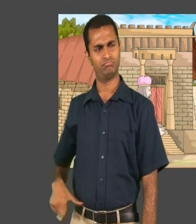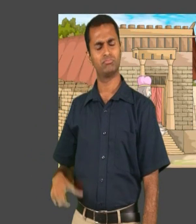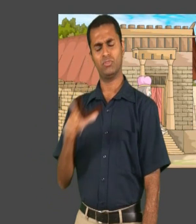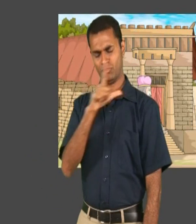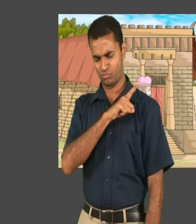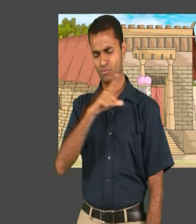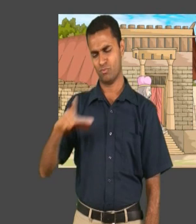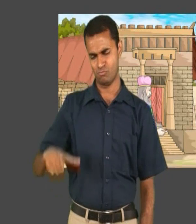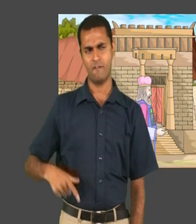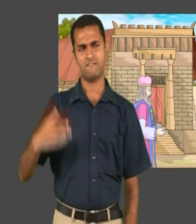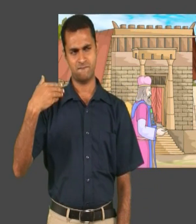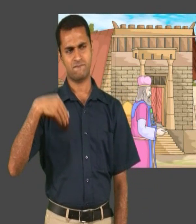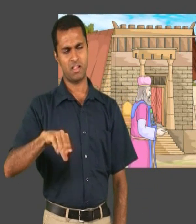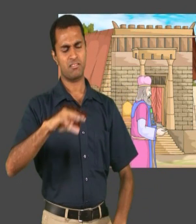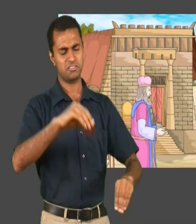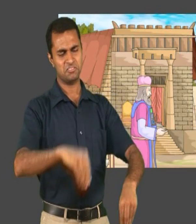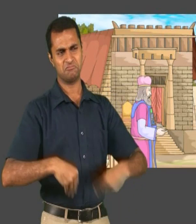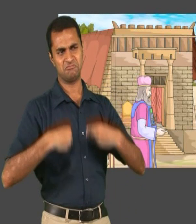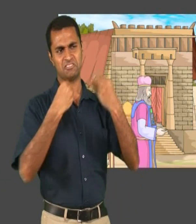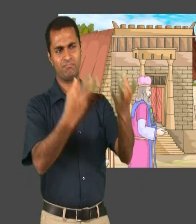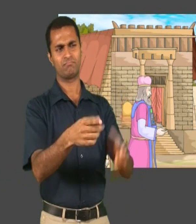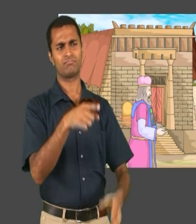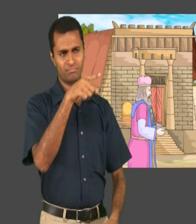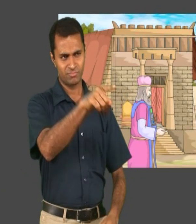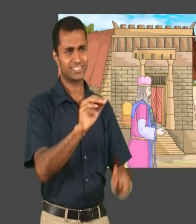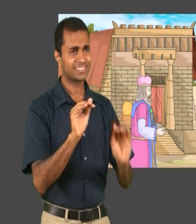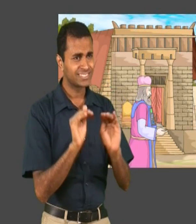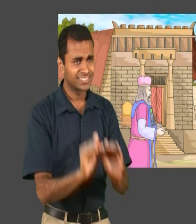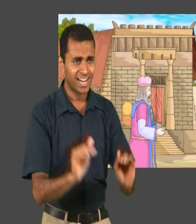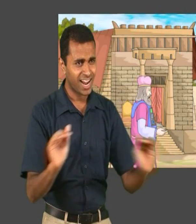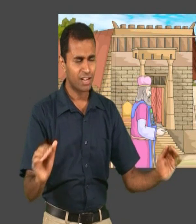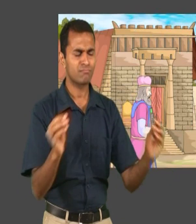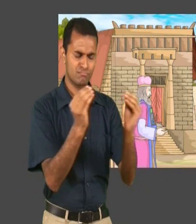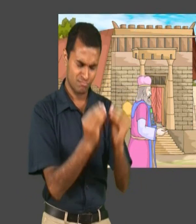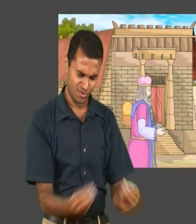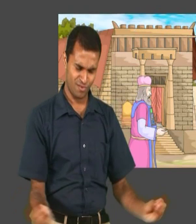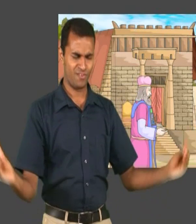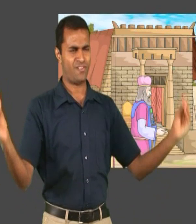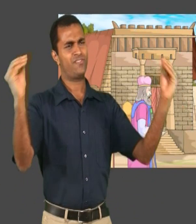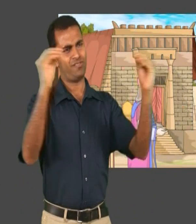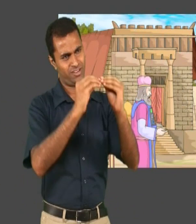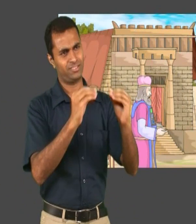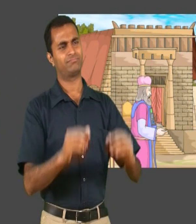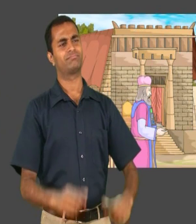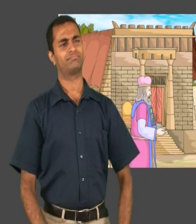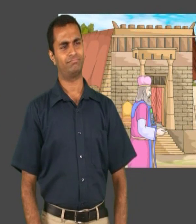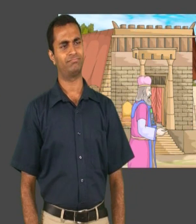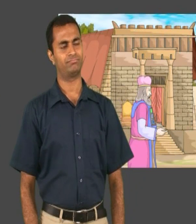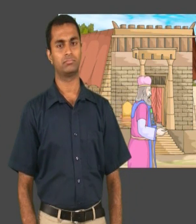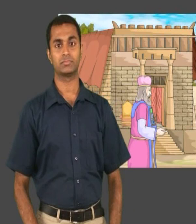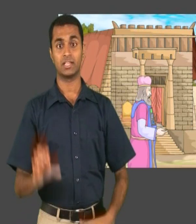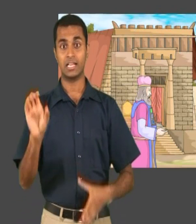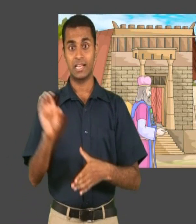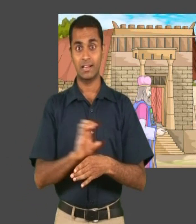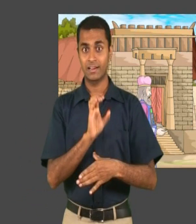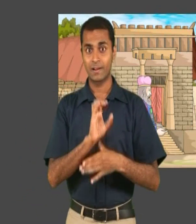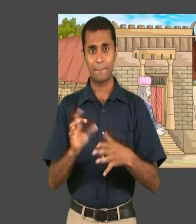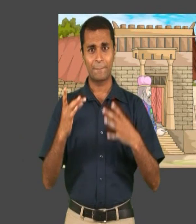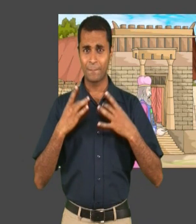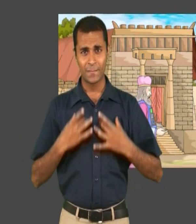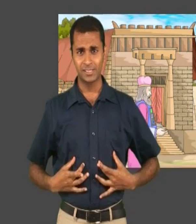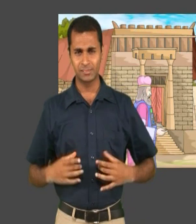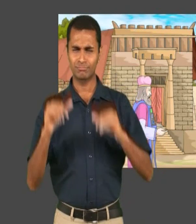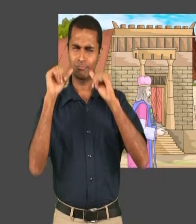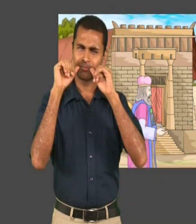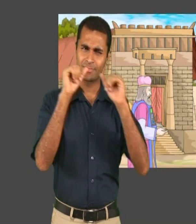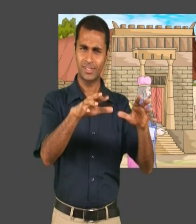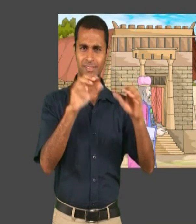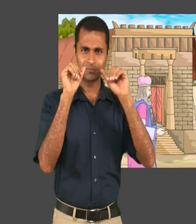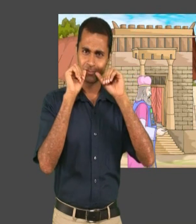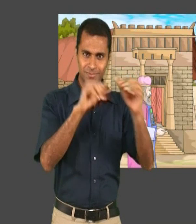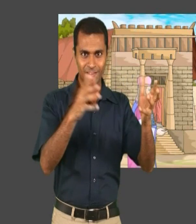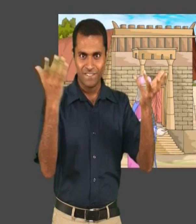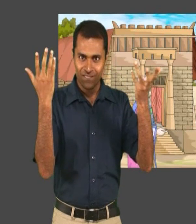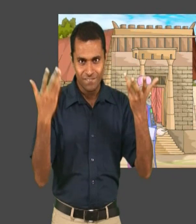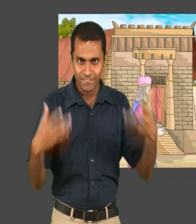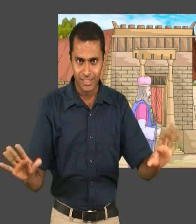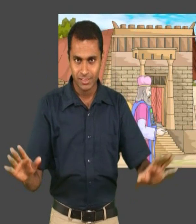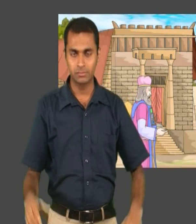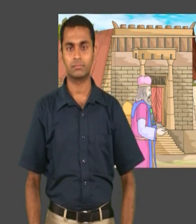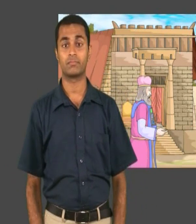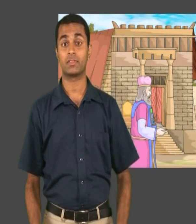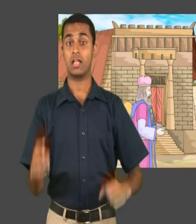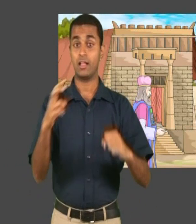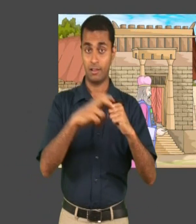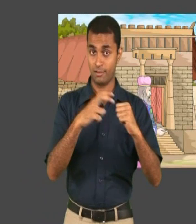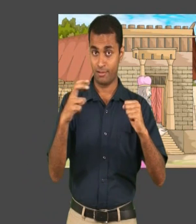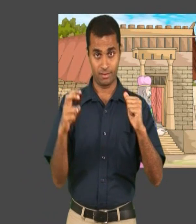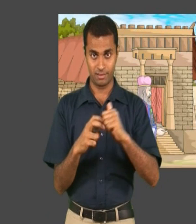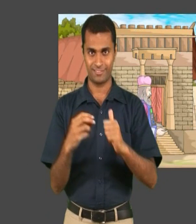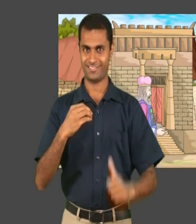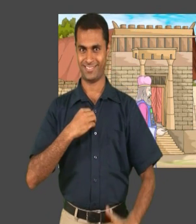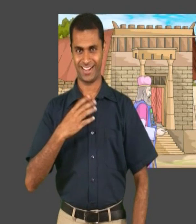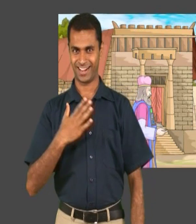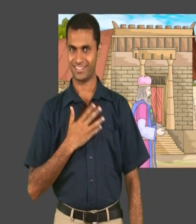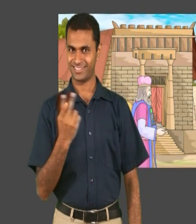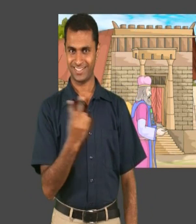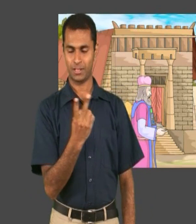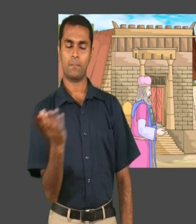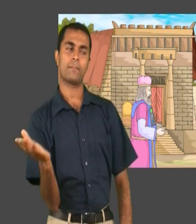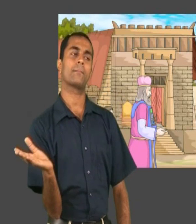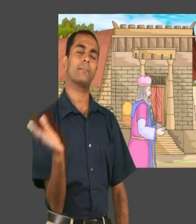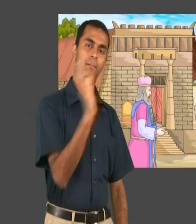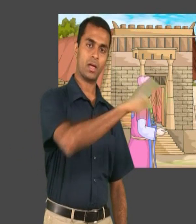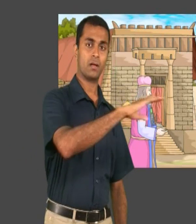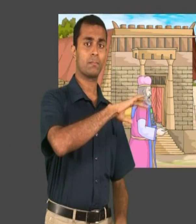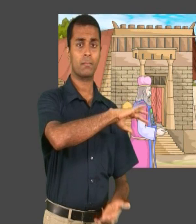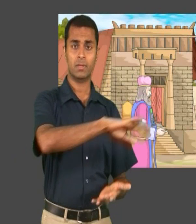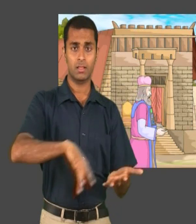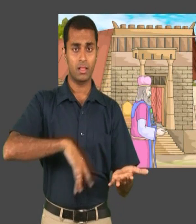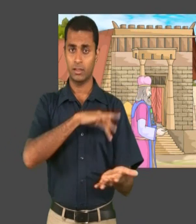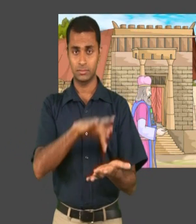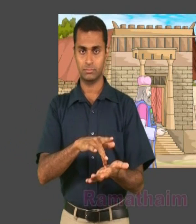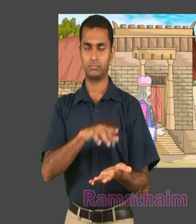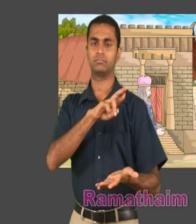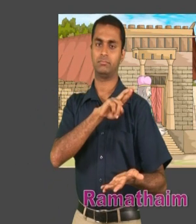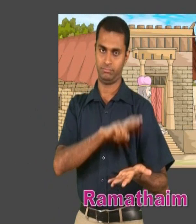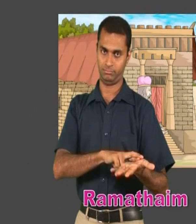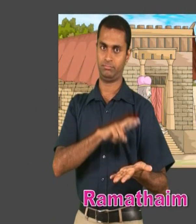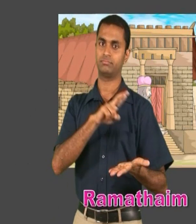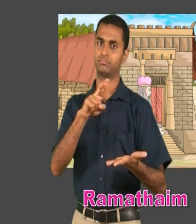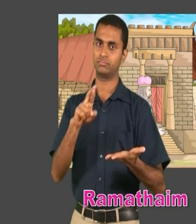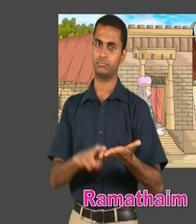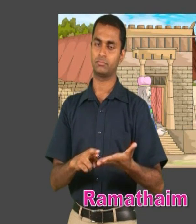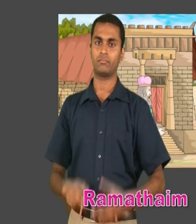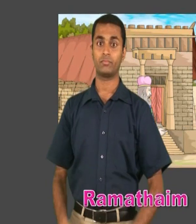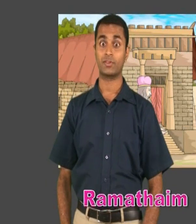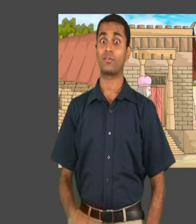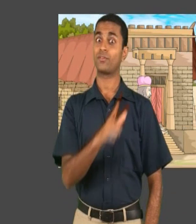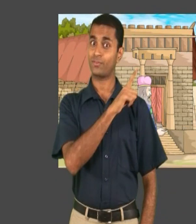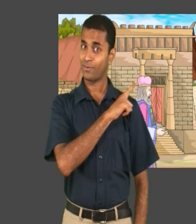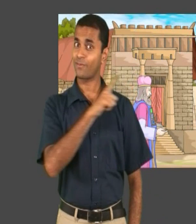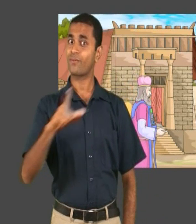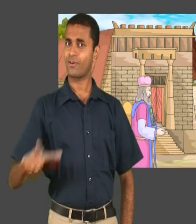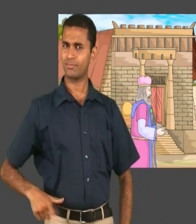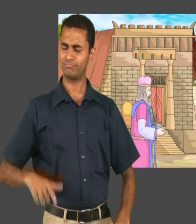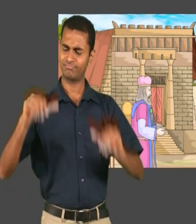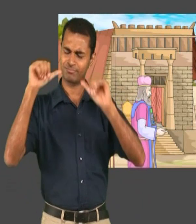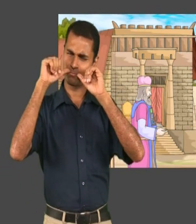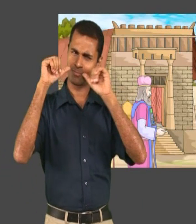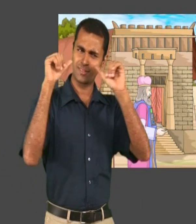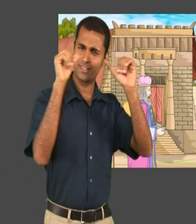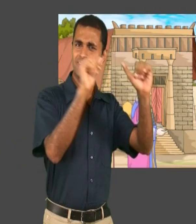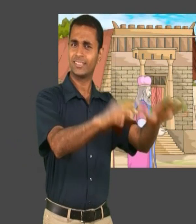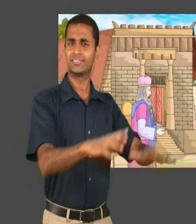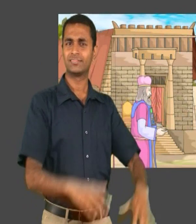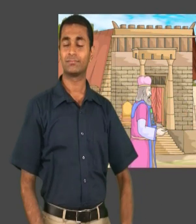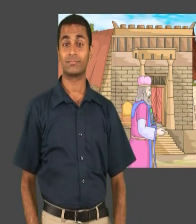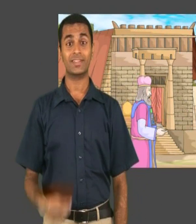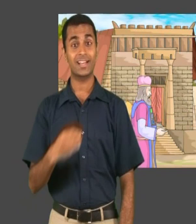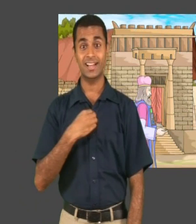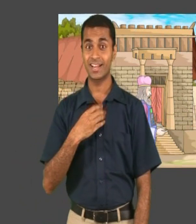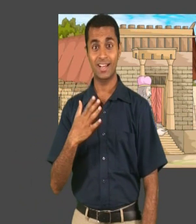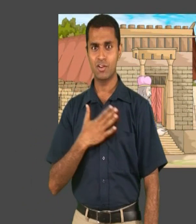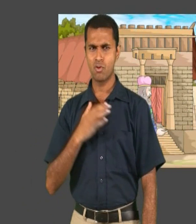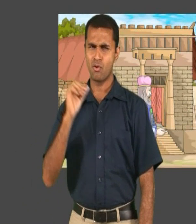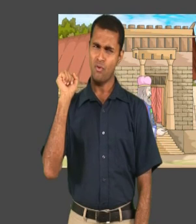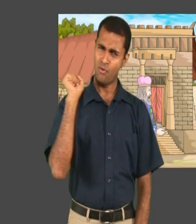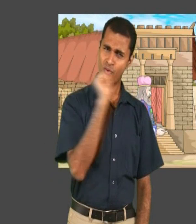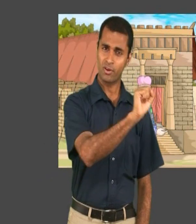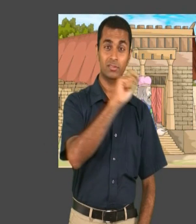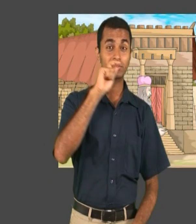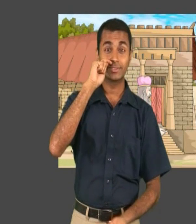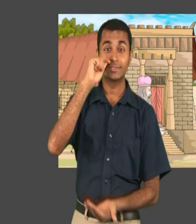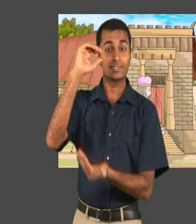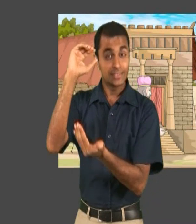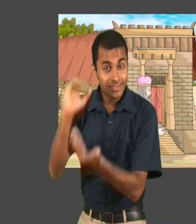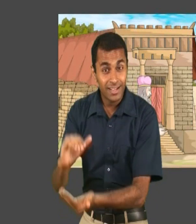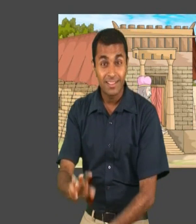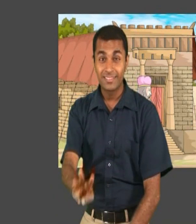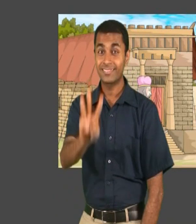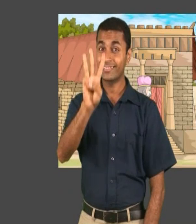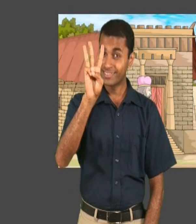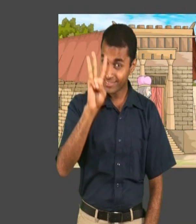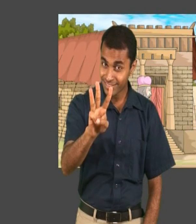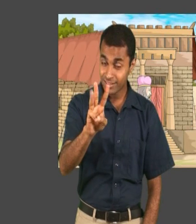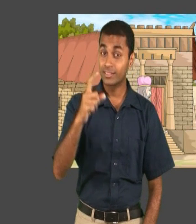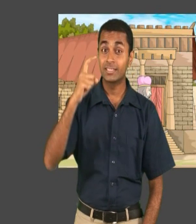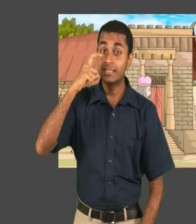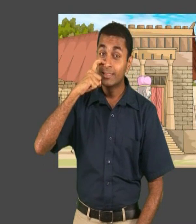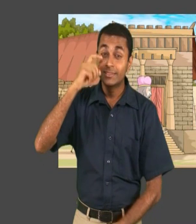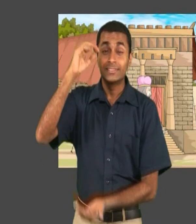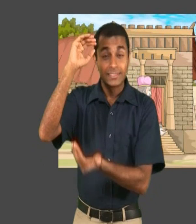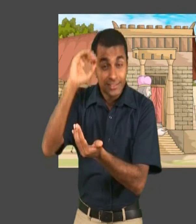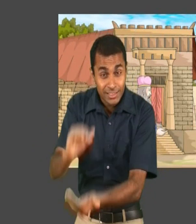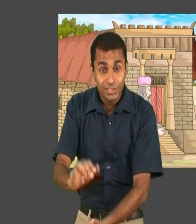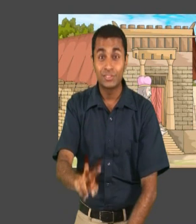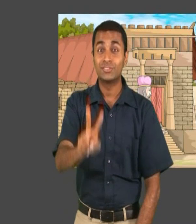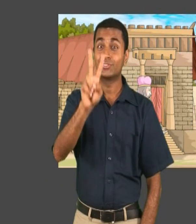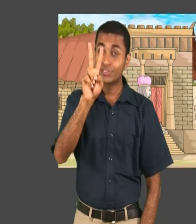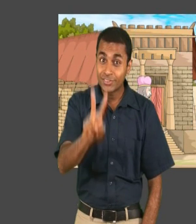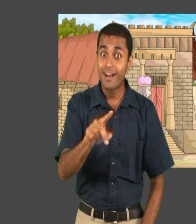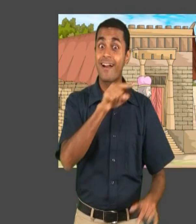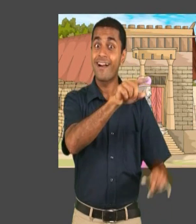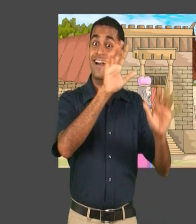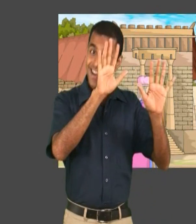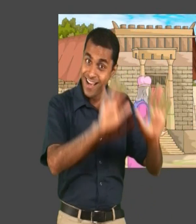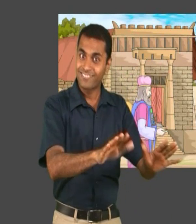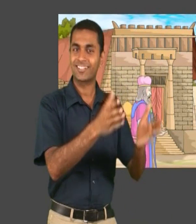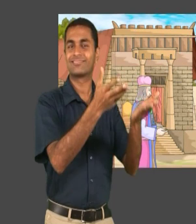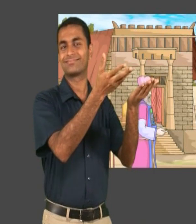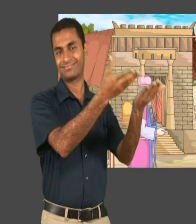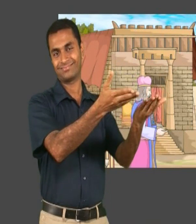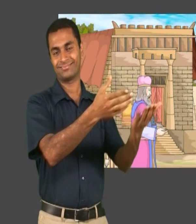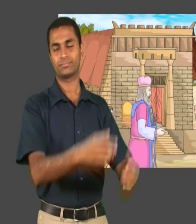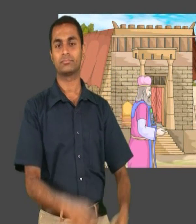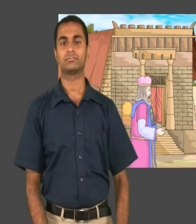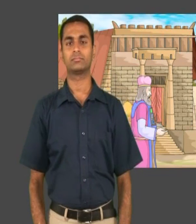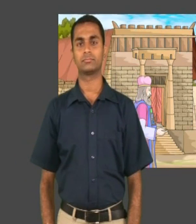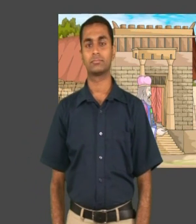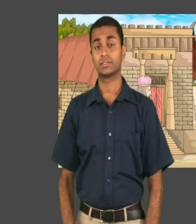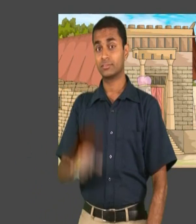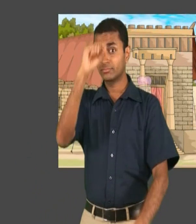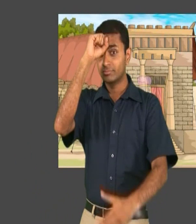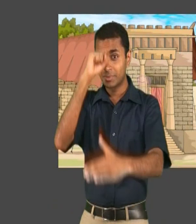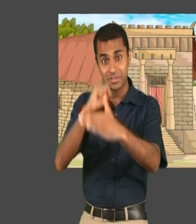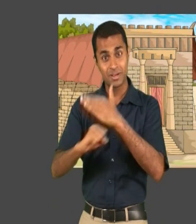So the LORD attended to Hannah, and she conceived and gave birth to three sons and two daughters.